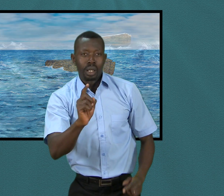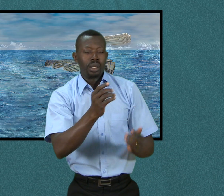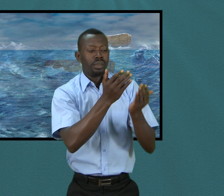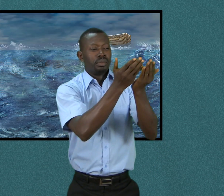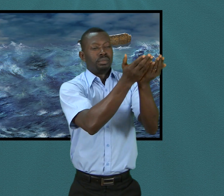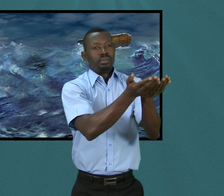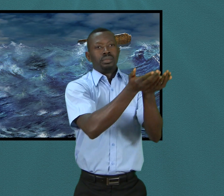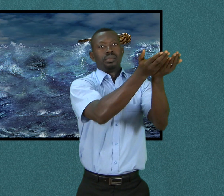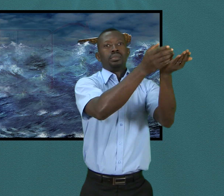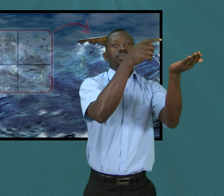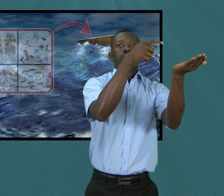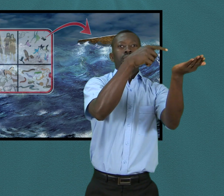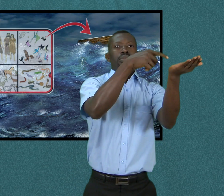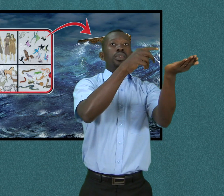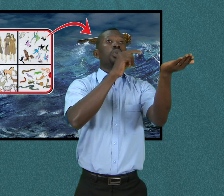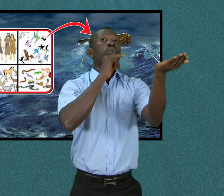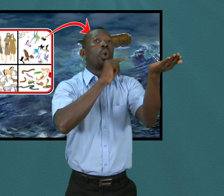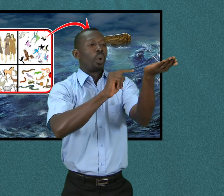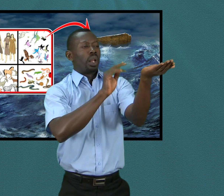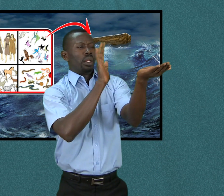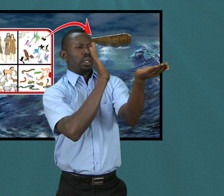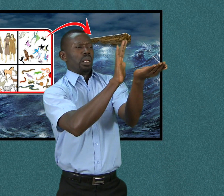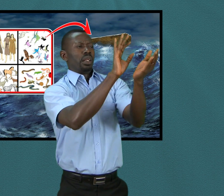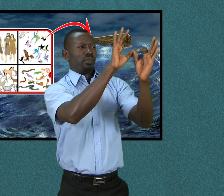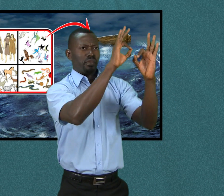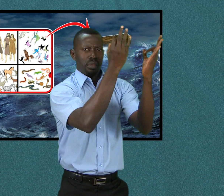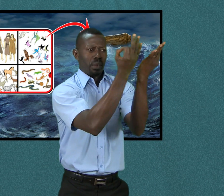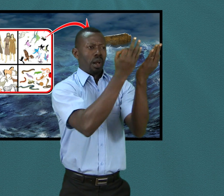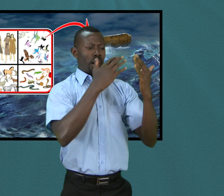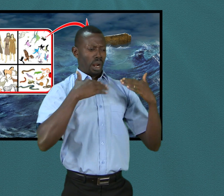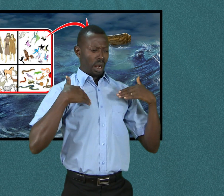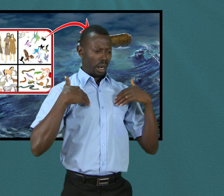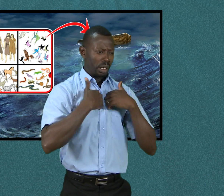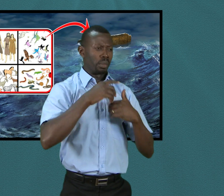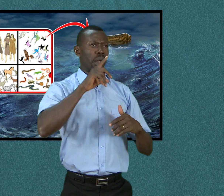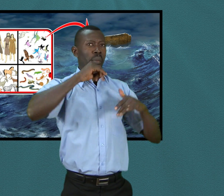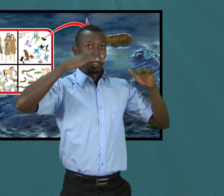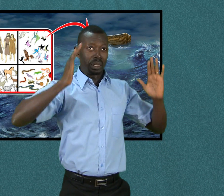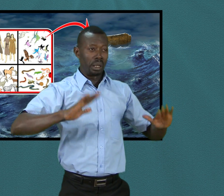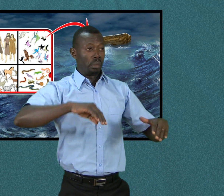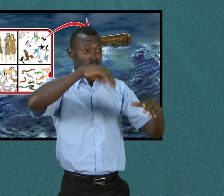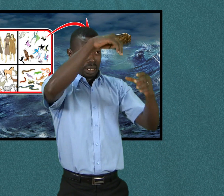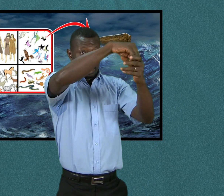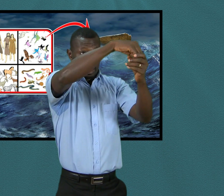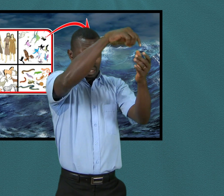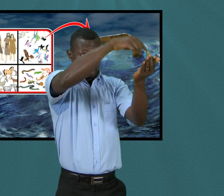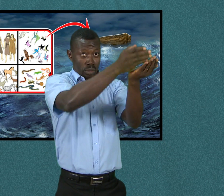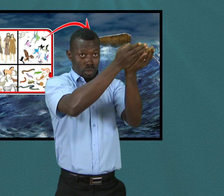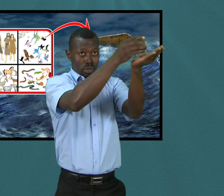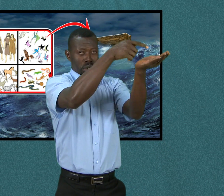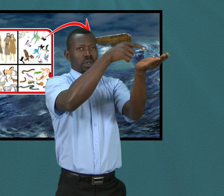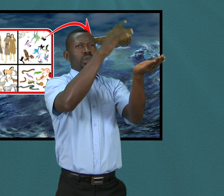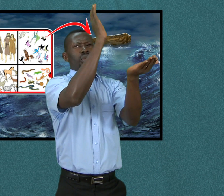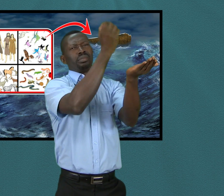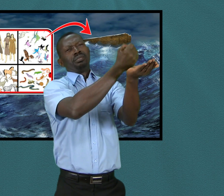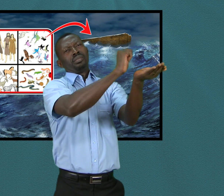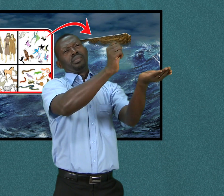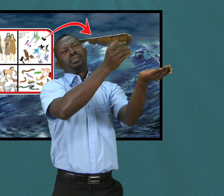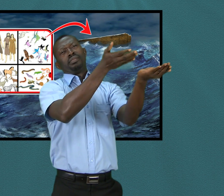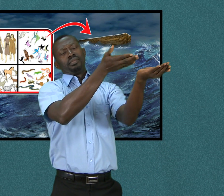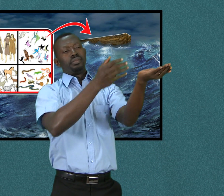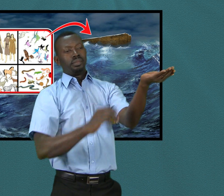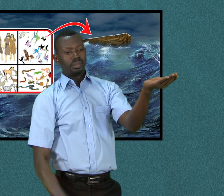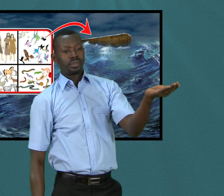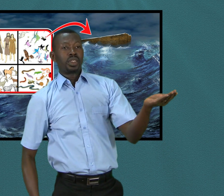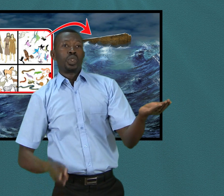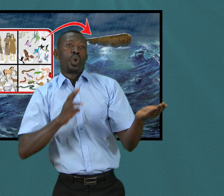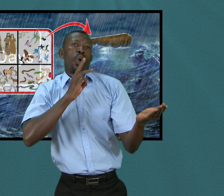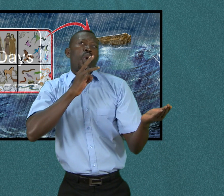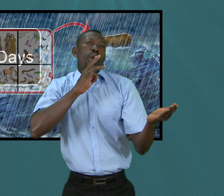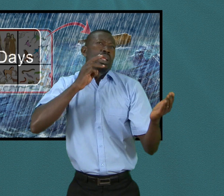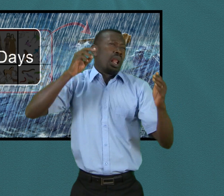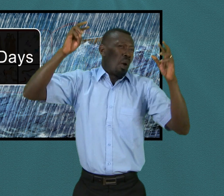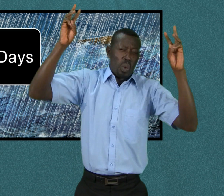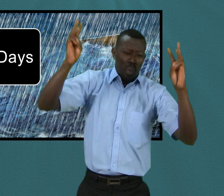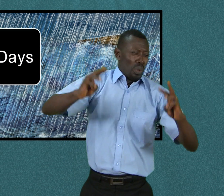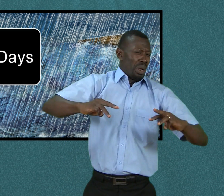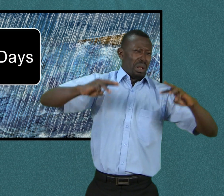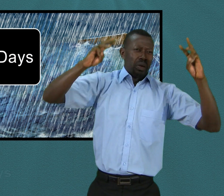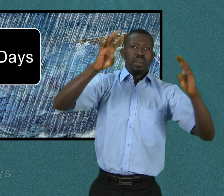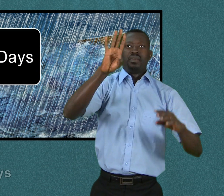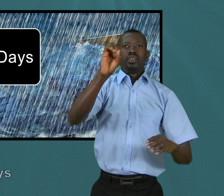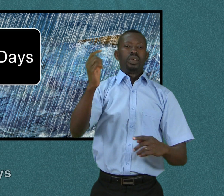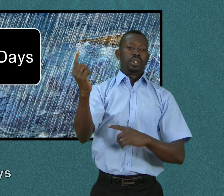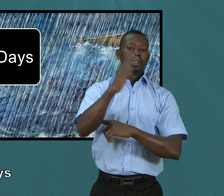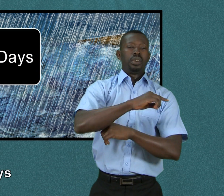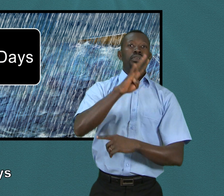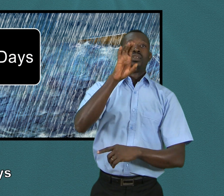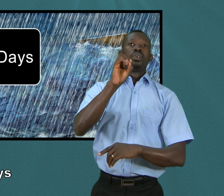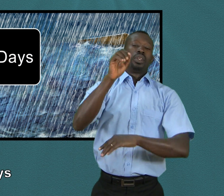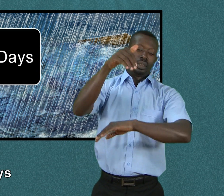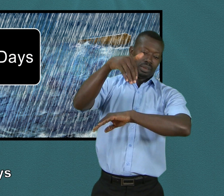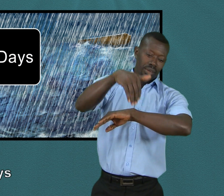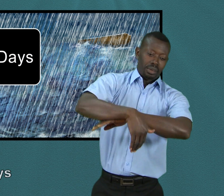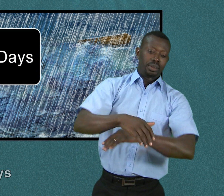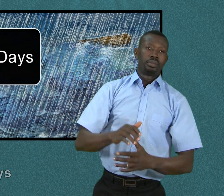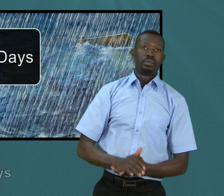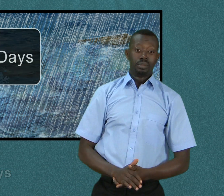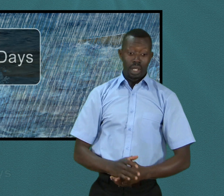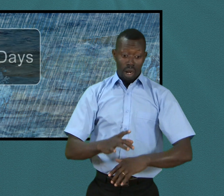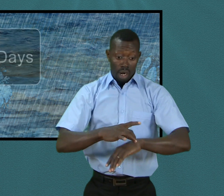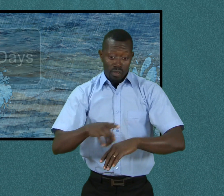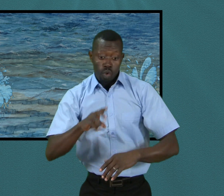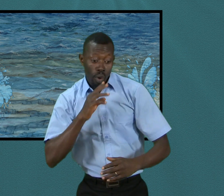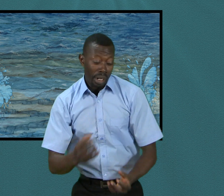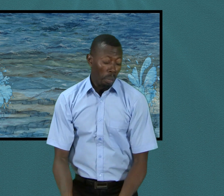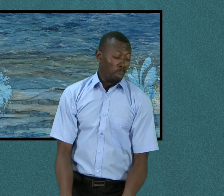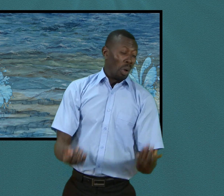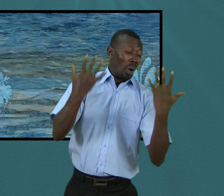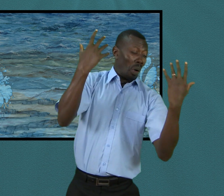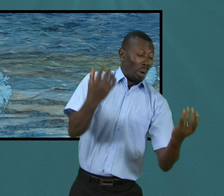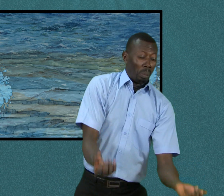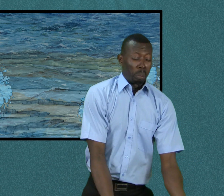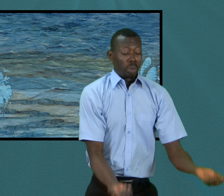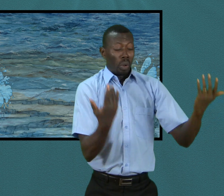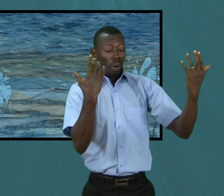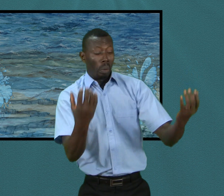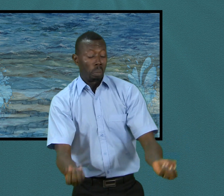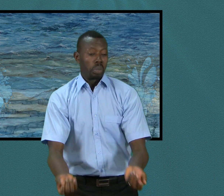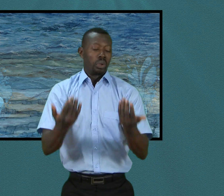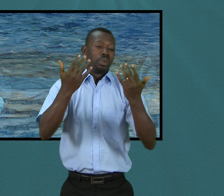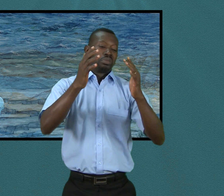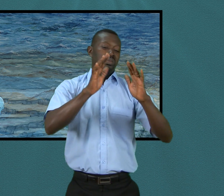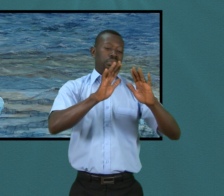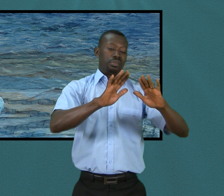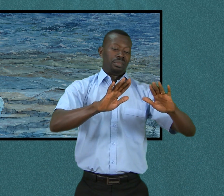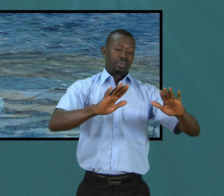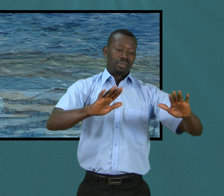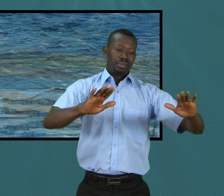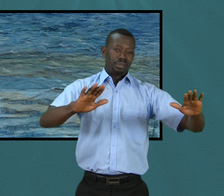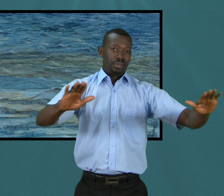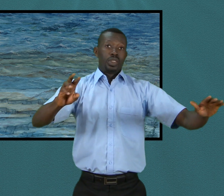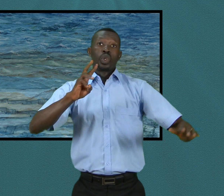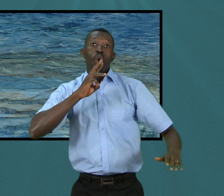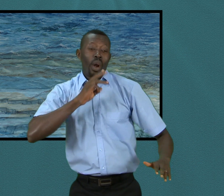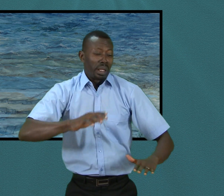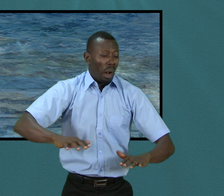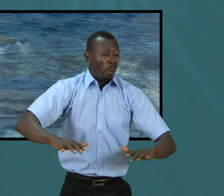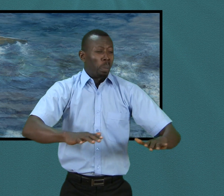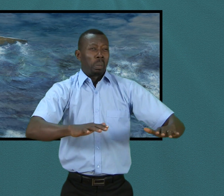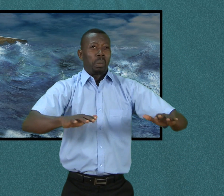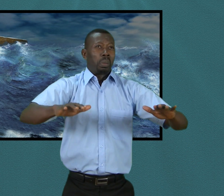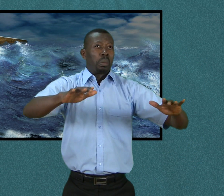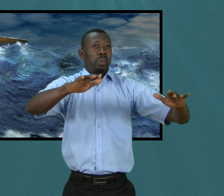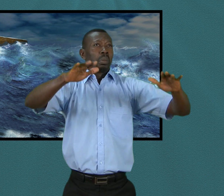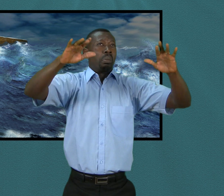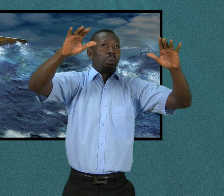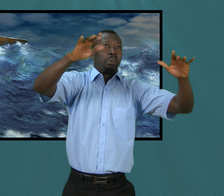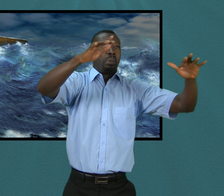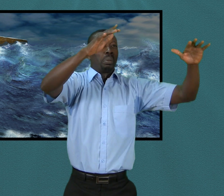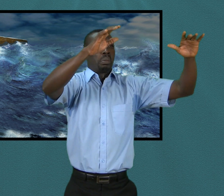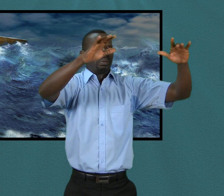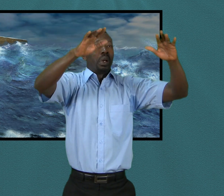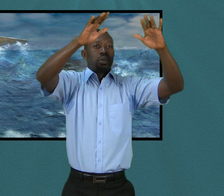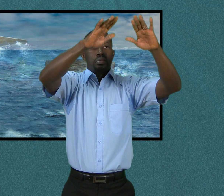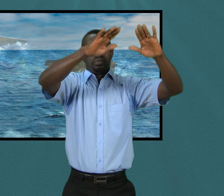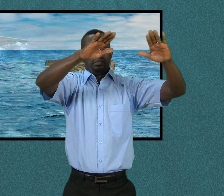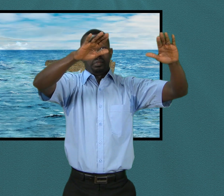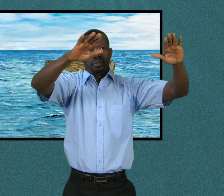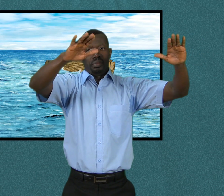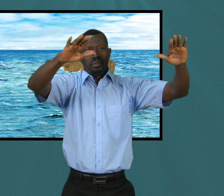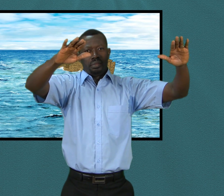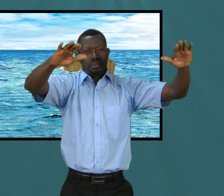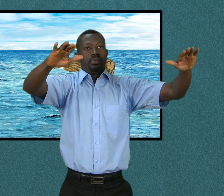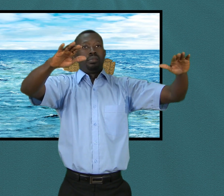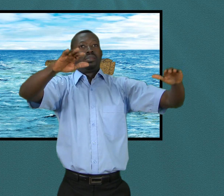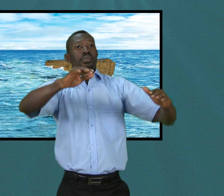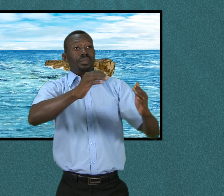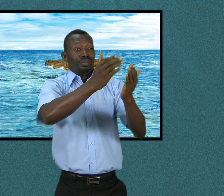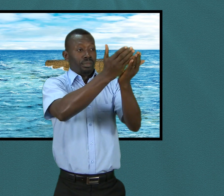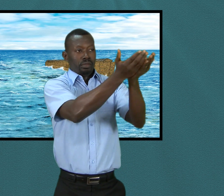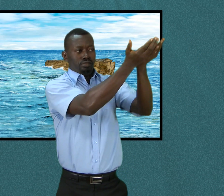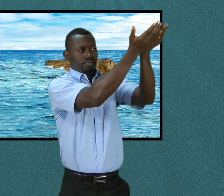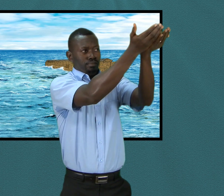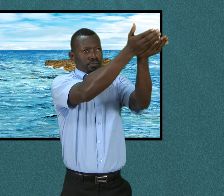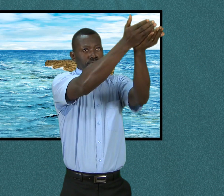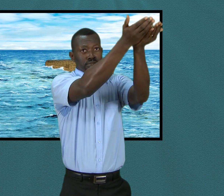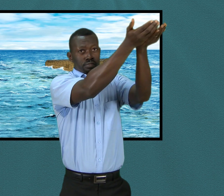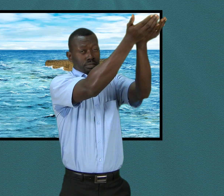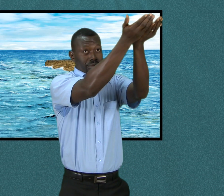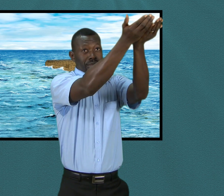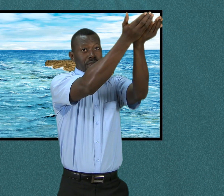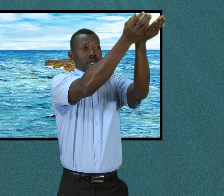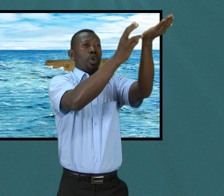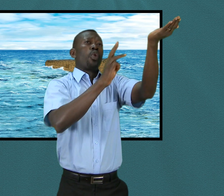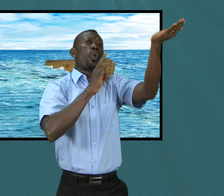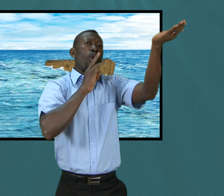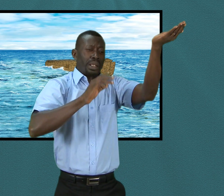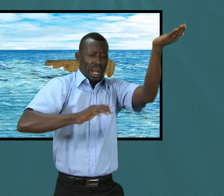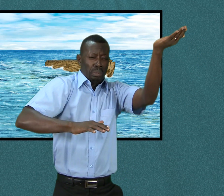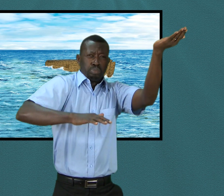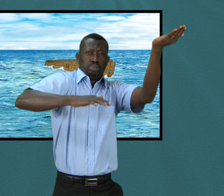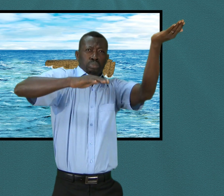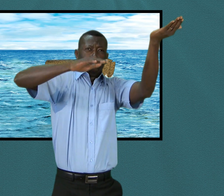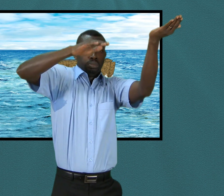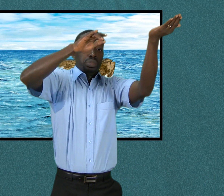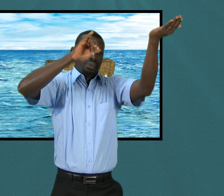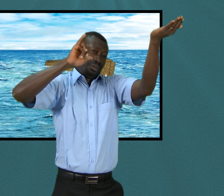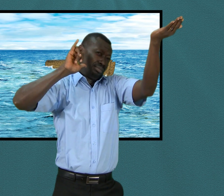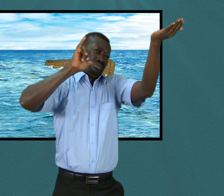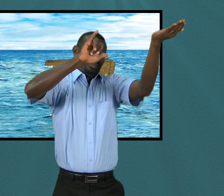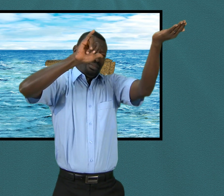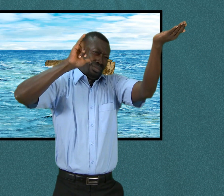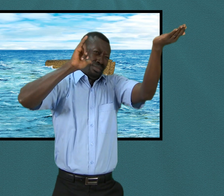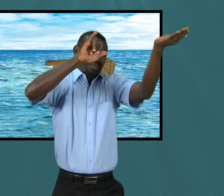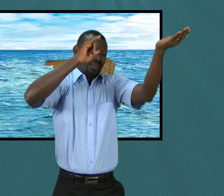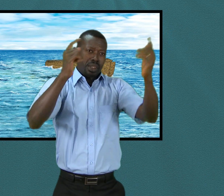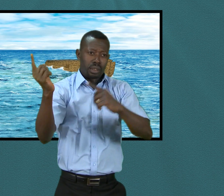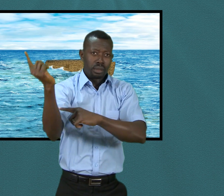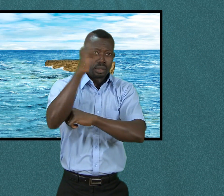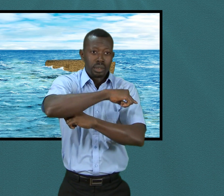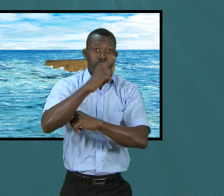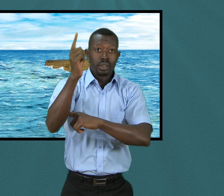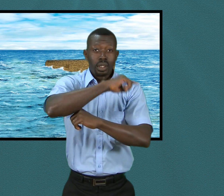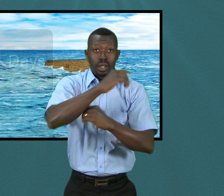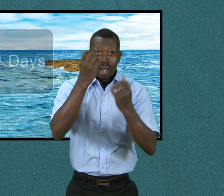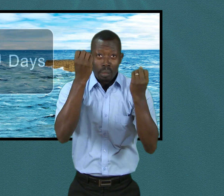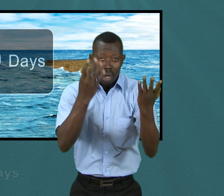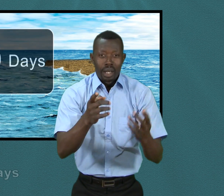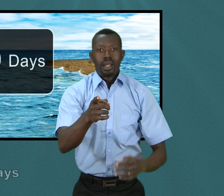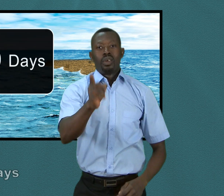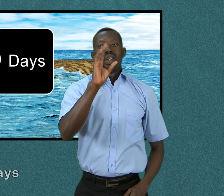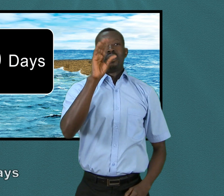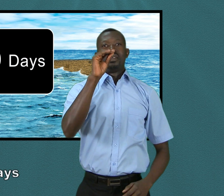they were blotted out from the earth, and only Noah and those with him in the ark remained.